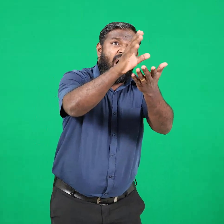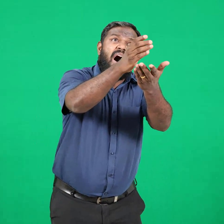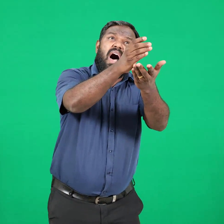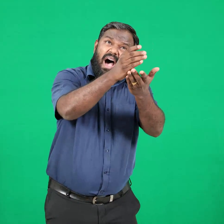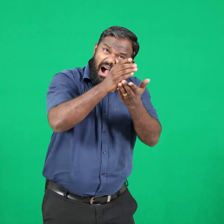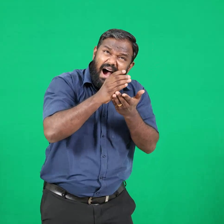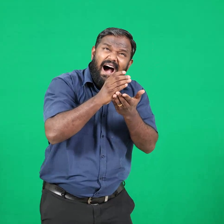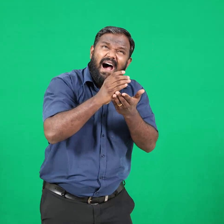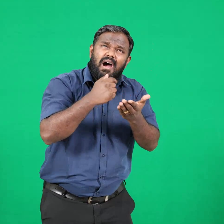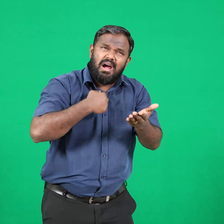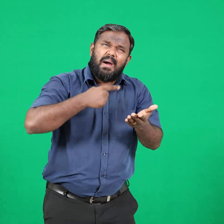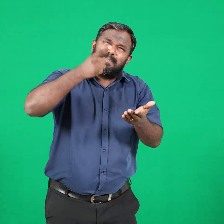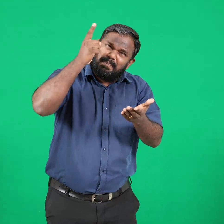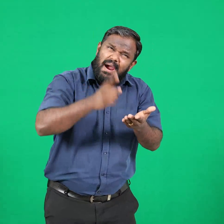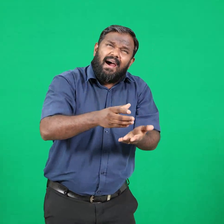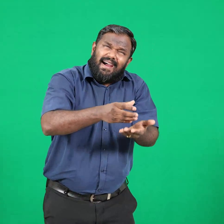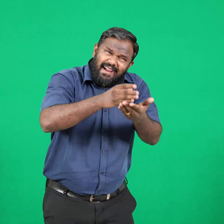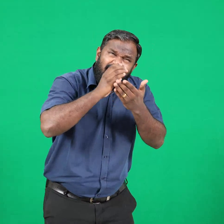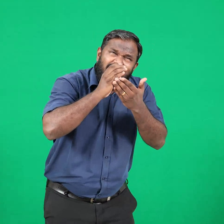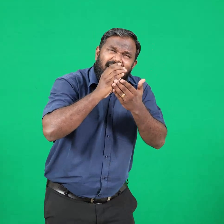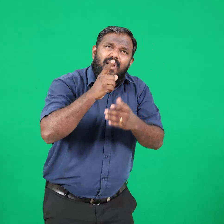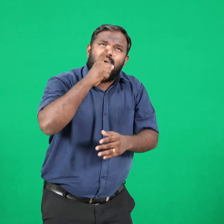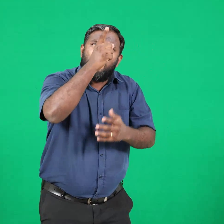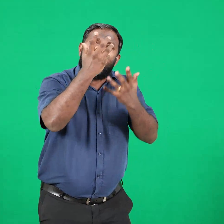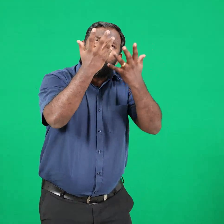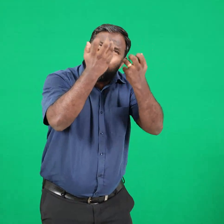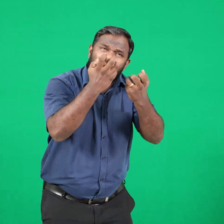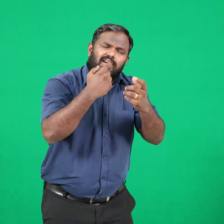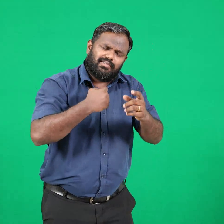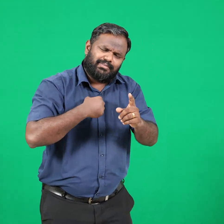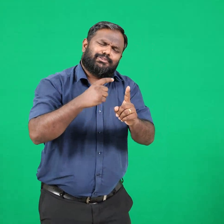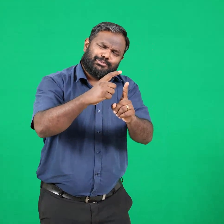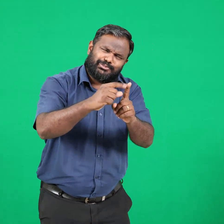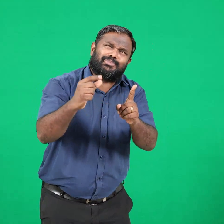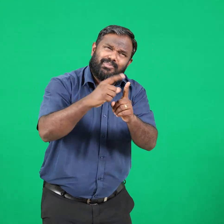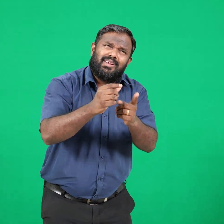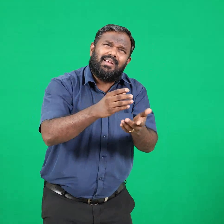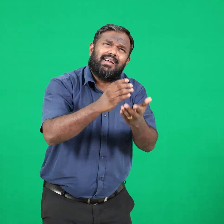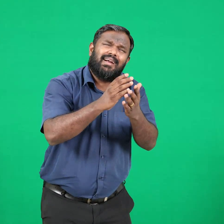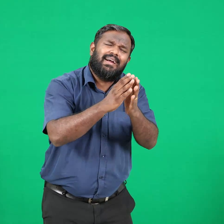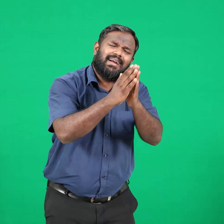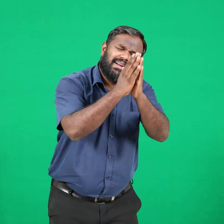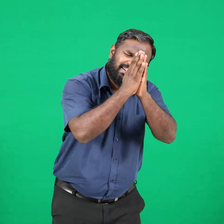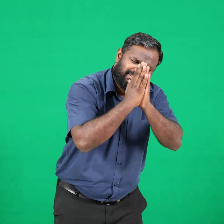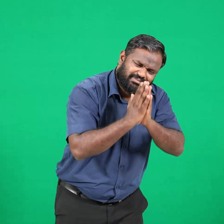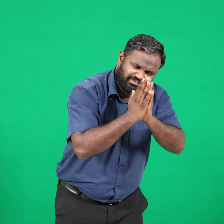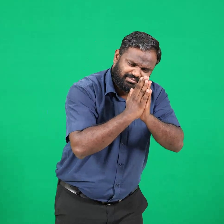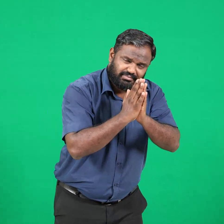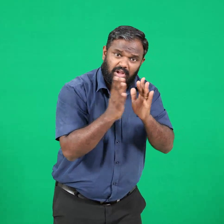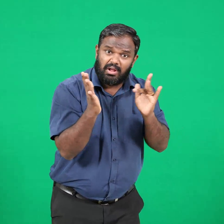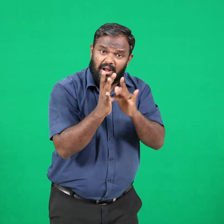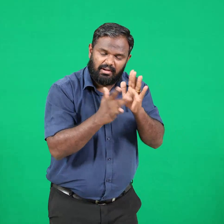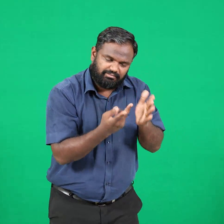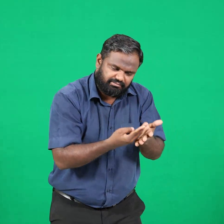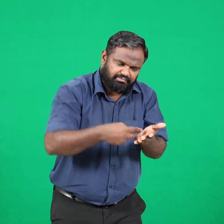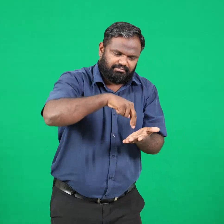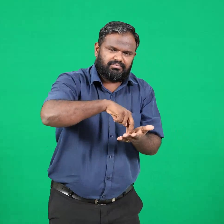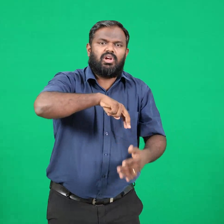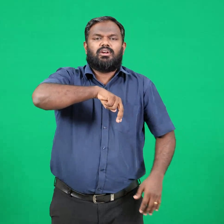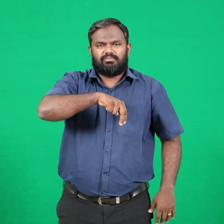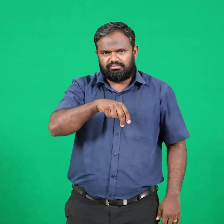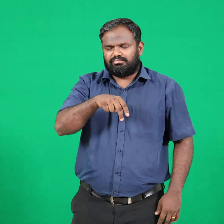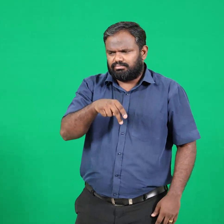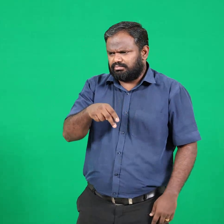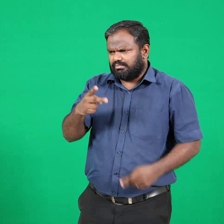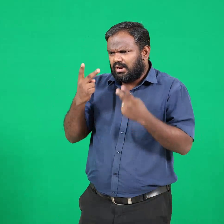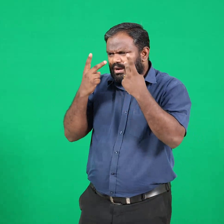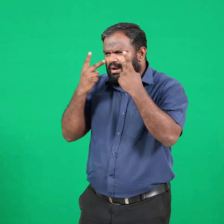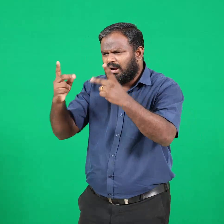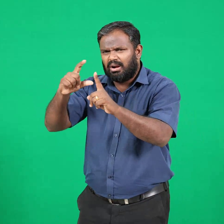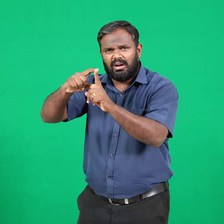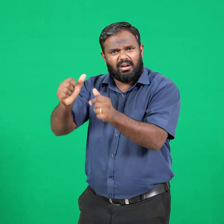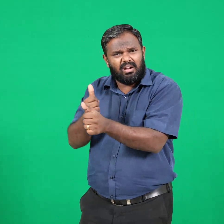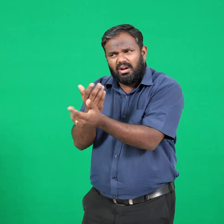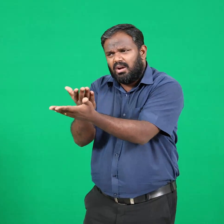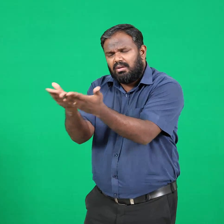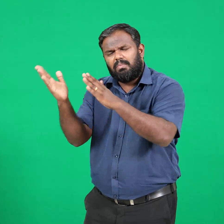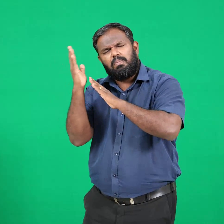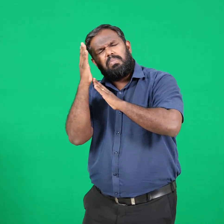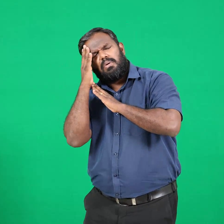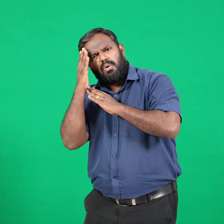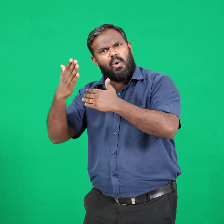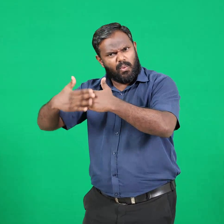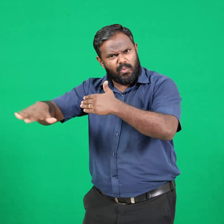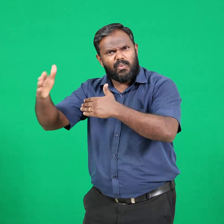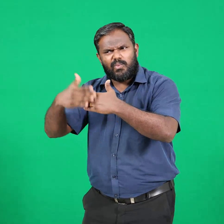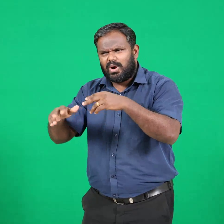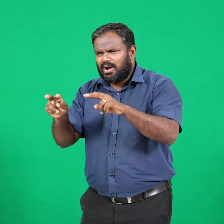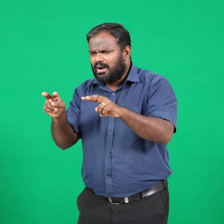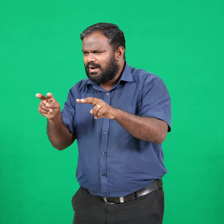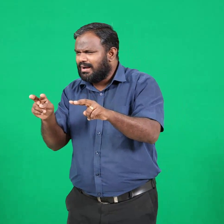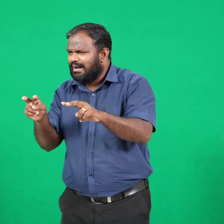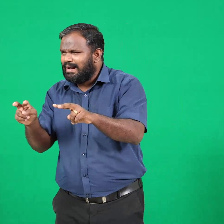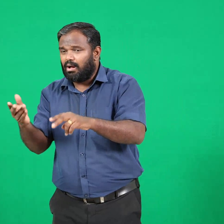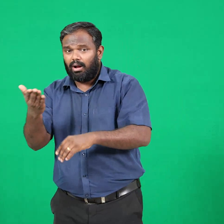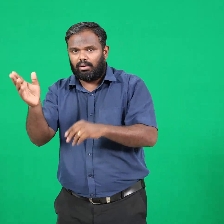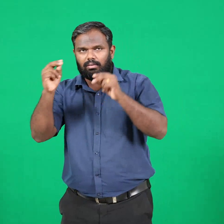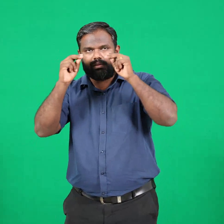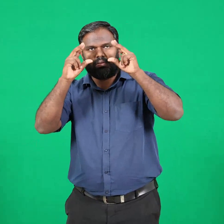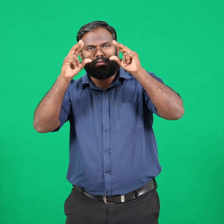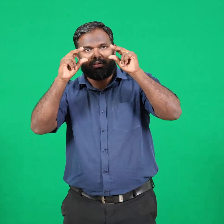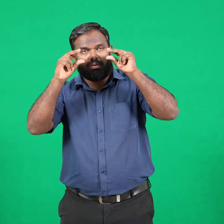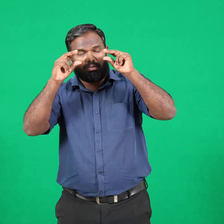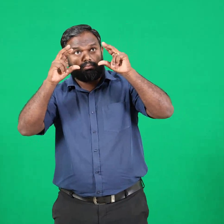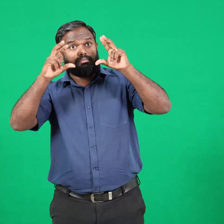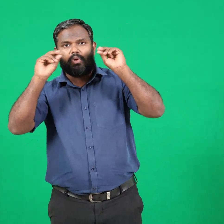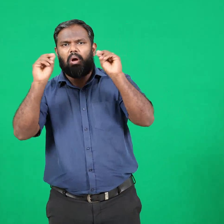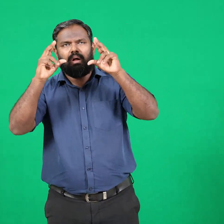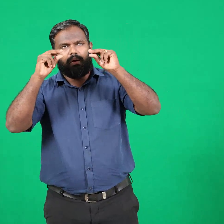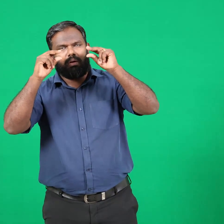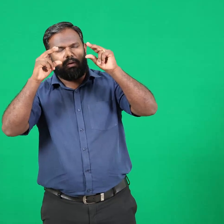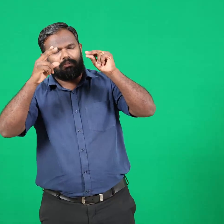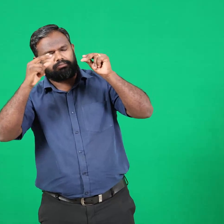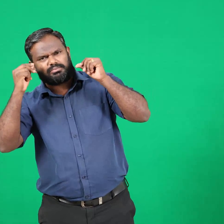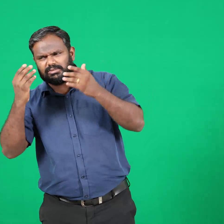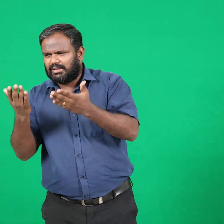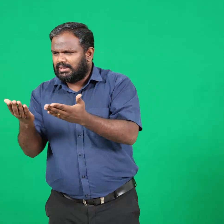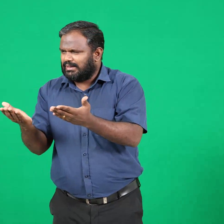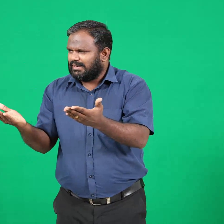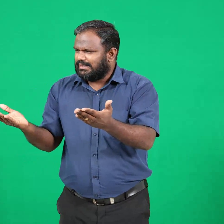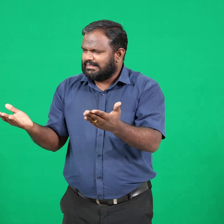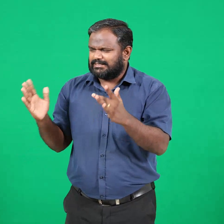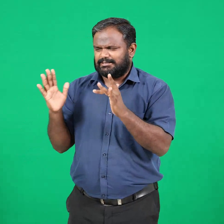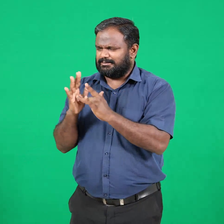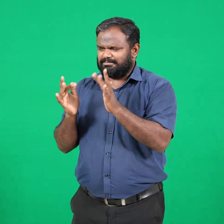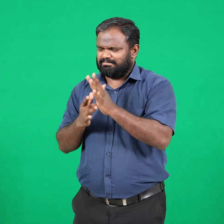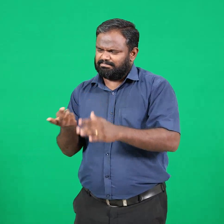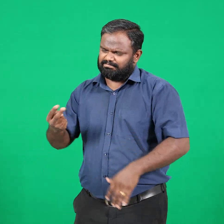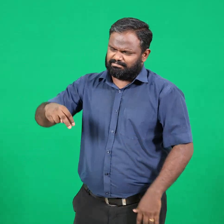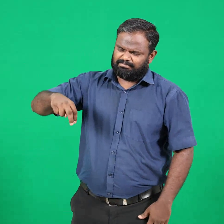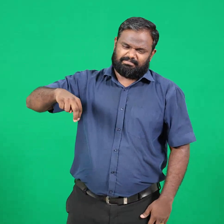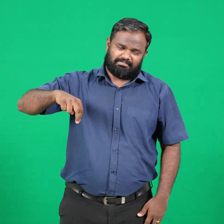And again Jesus returned and found them sleeping- for their eyes were heavy.